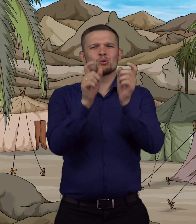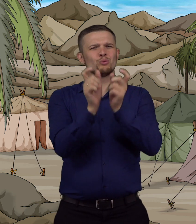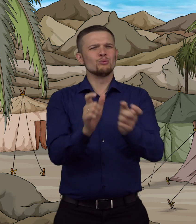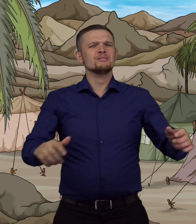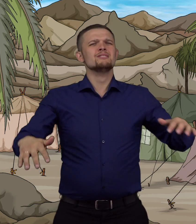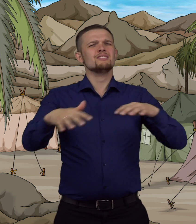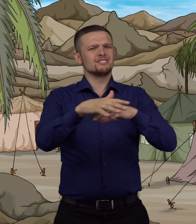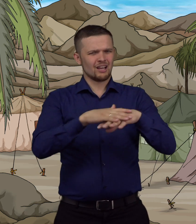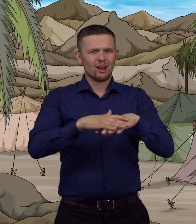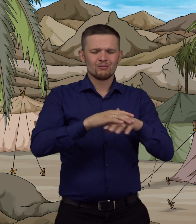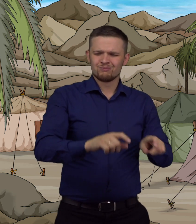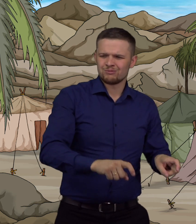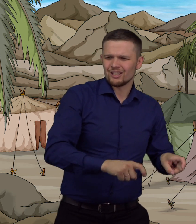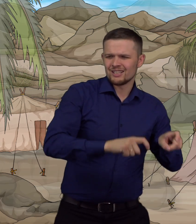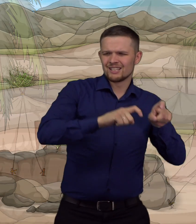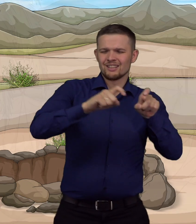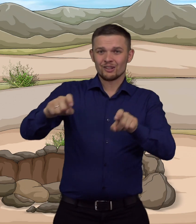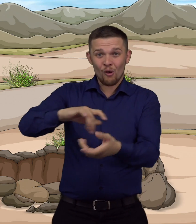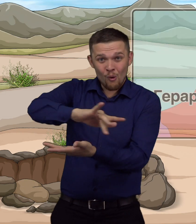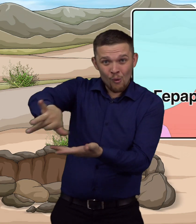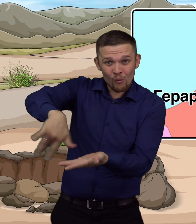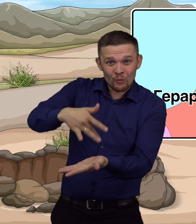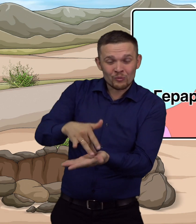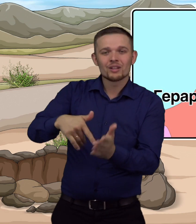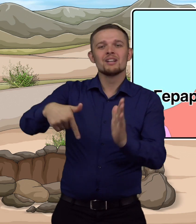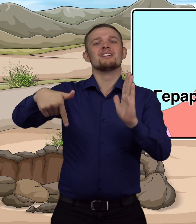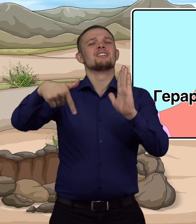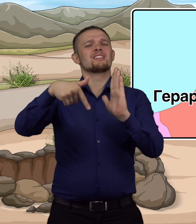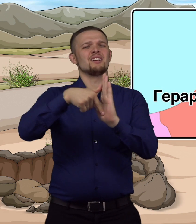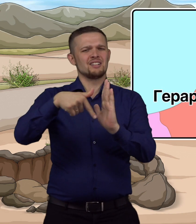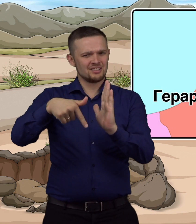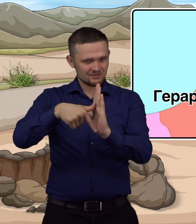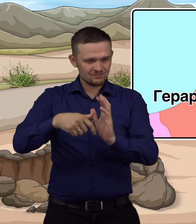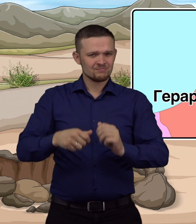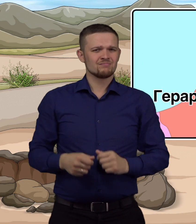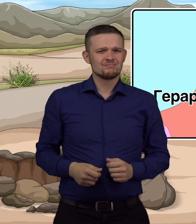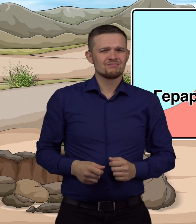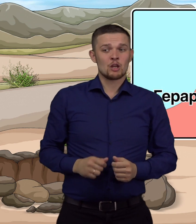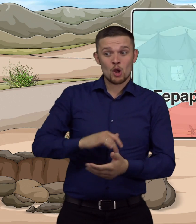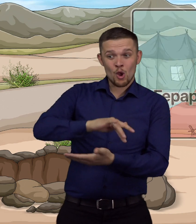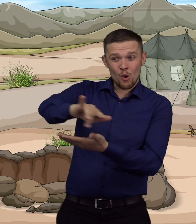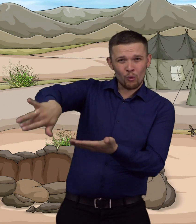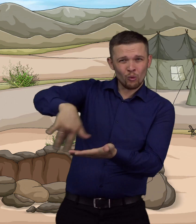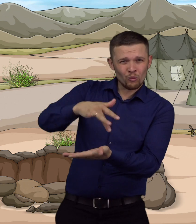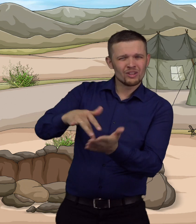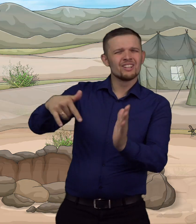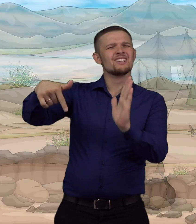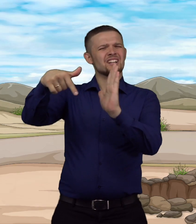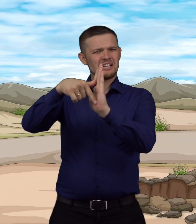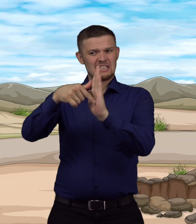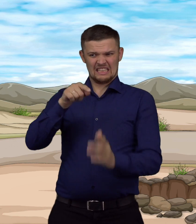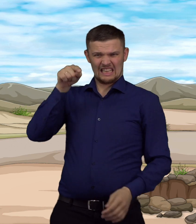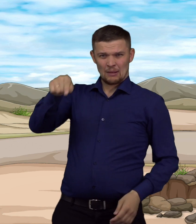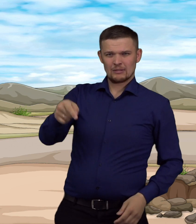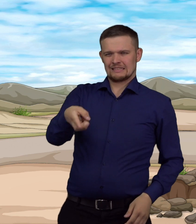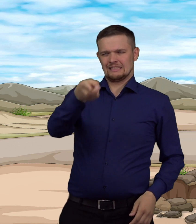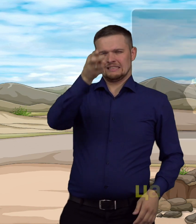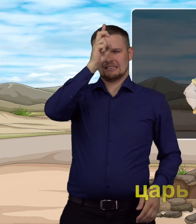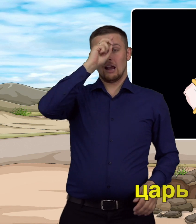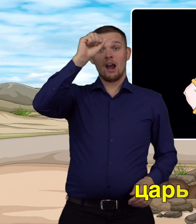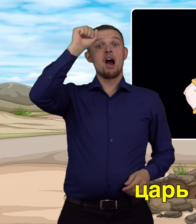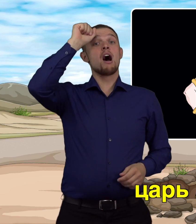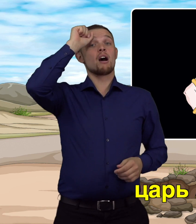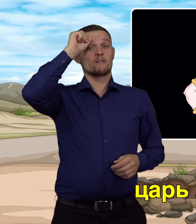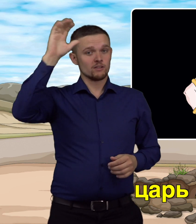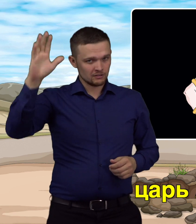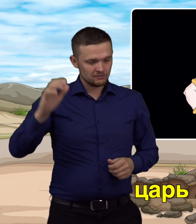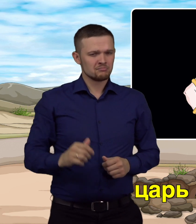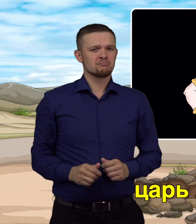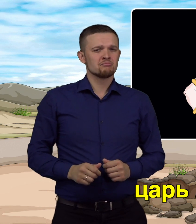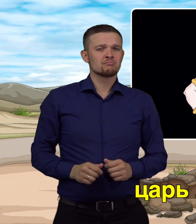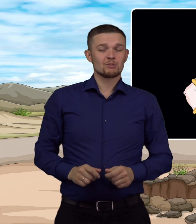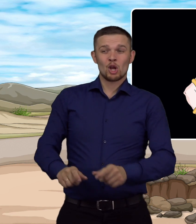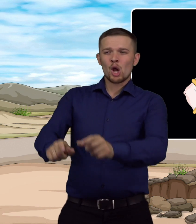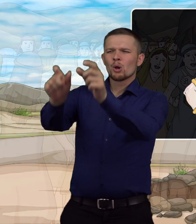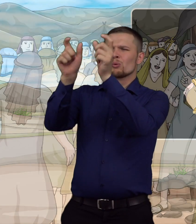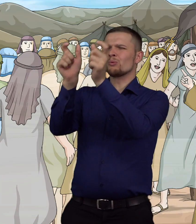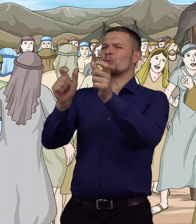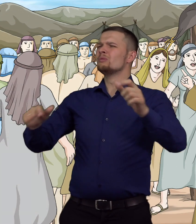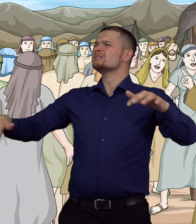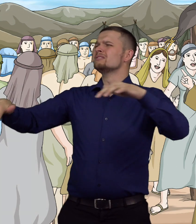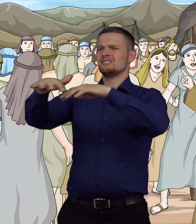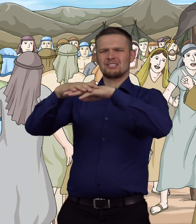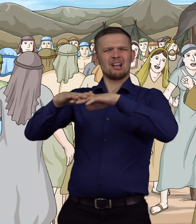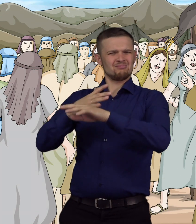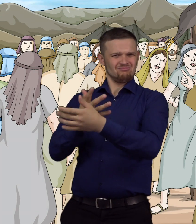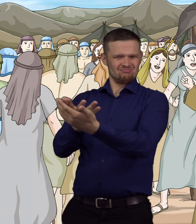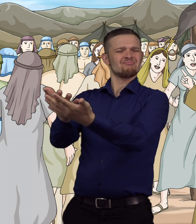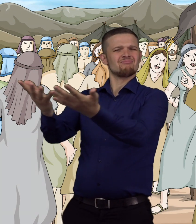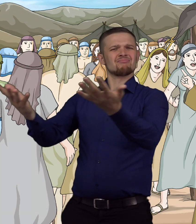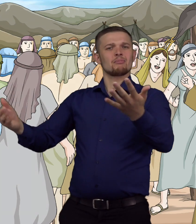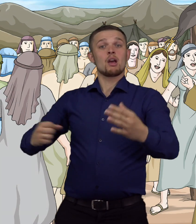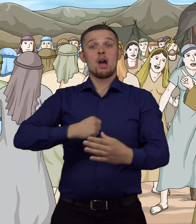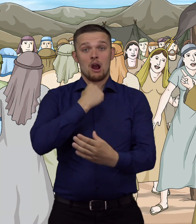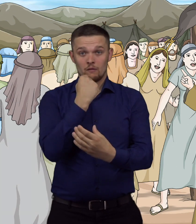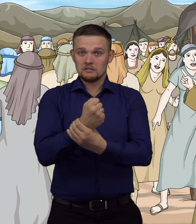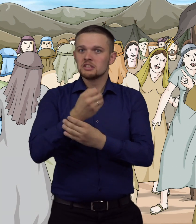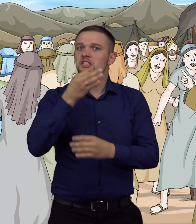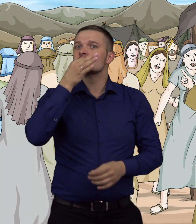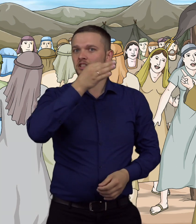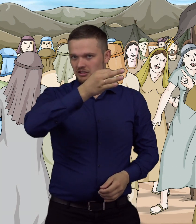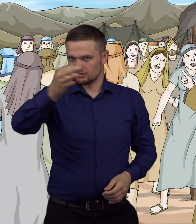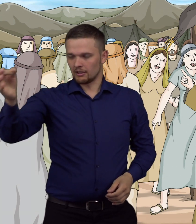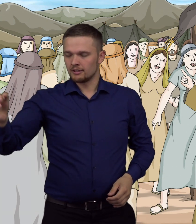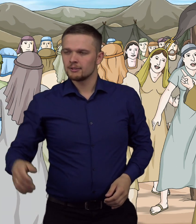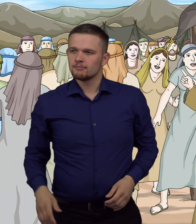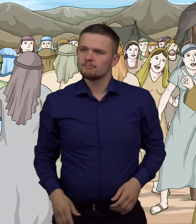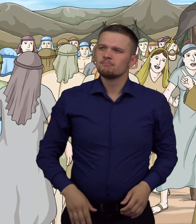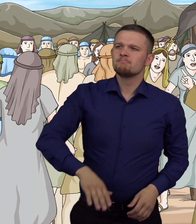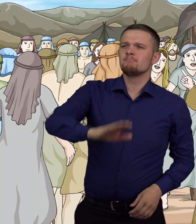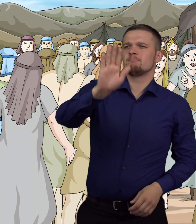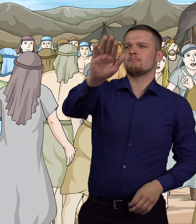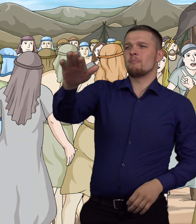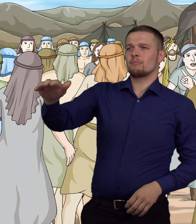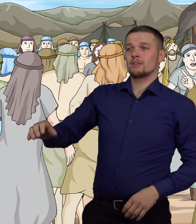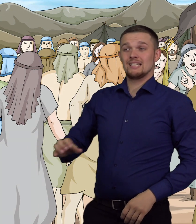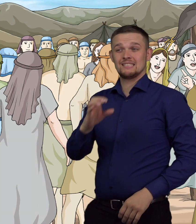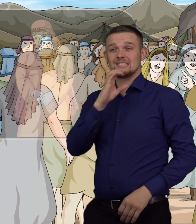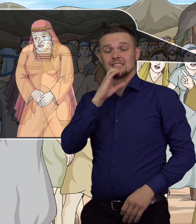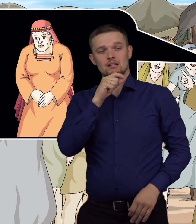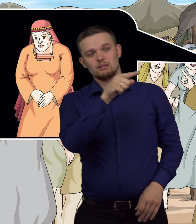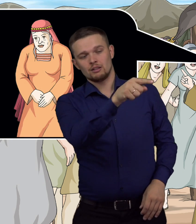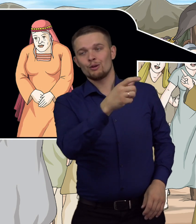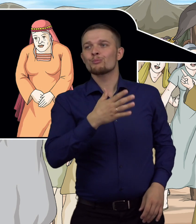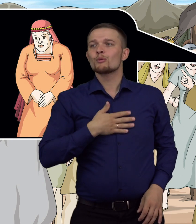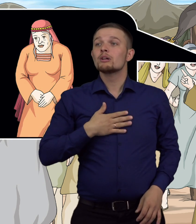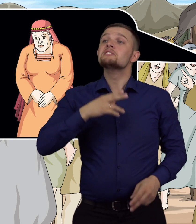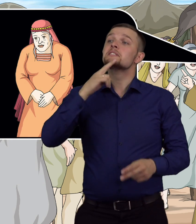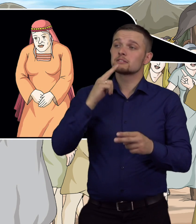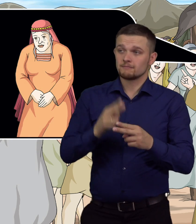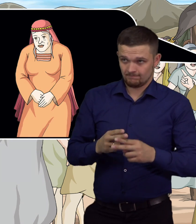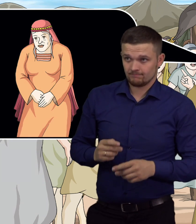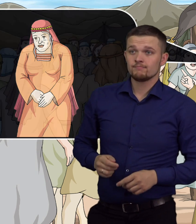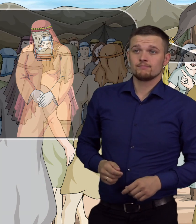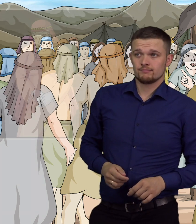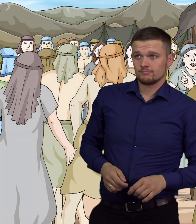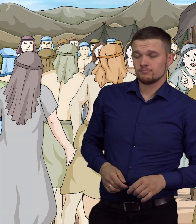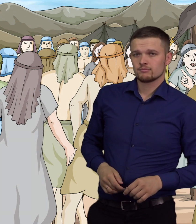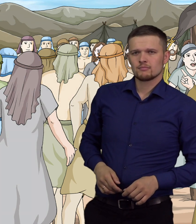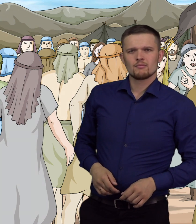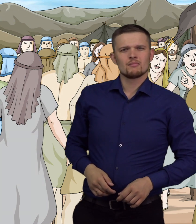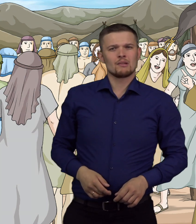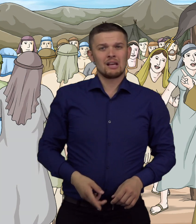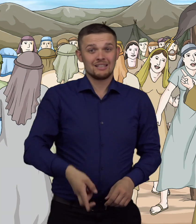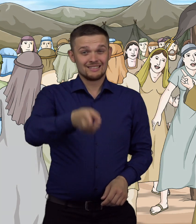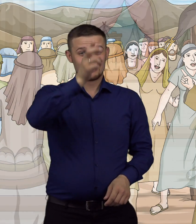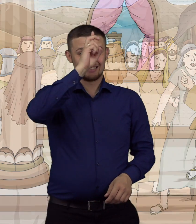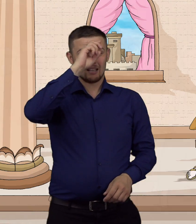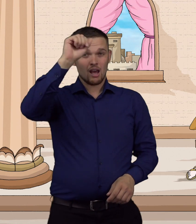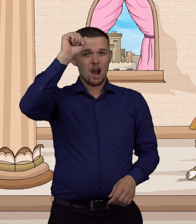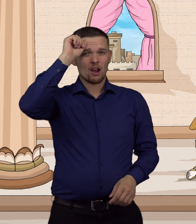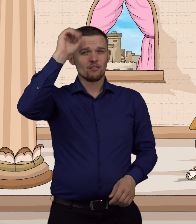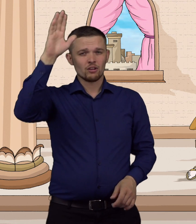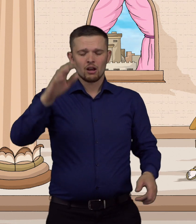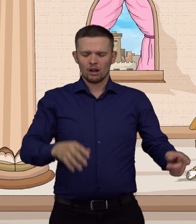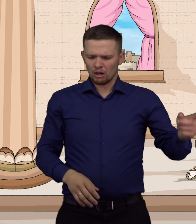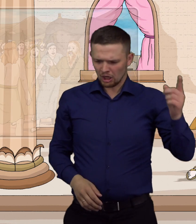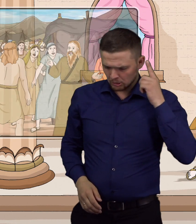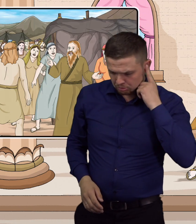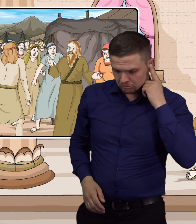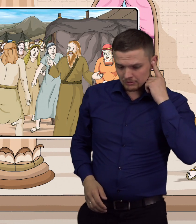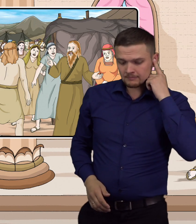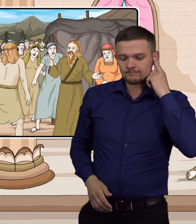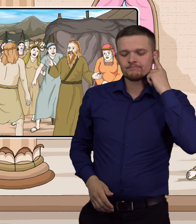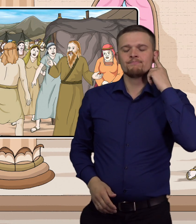While he was staying in Gerar, Abraham said of his wife Sarah, “She is my sister.”